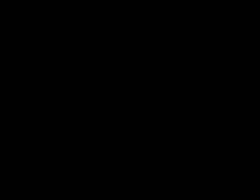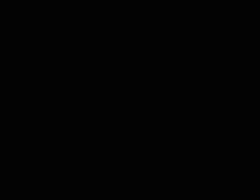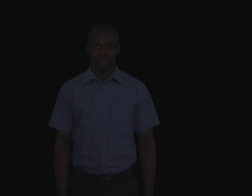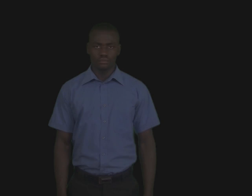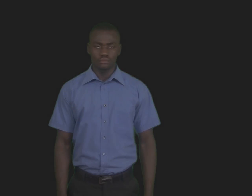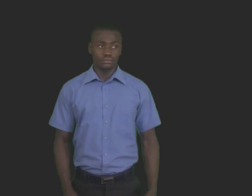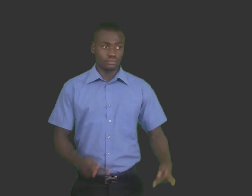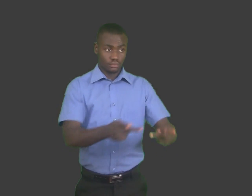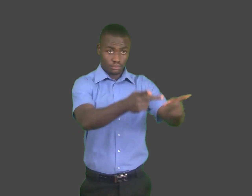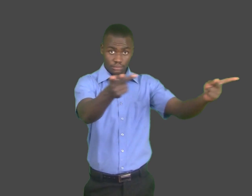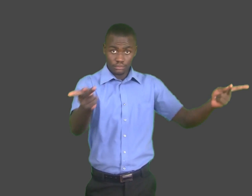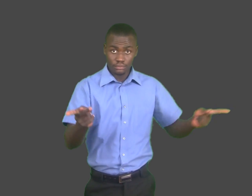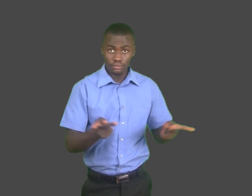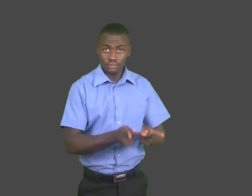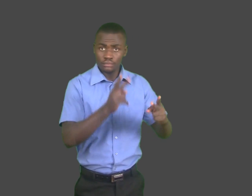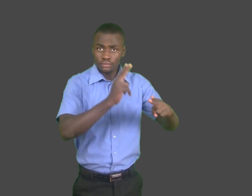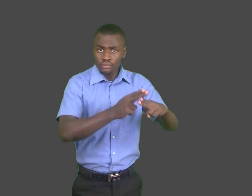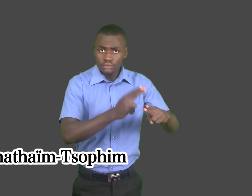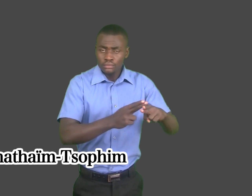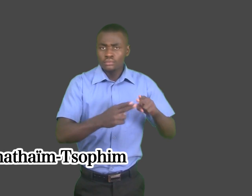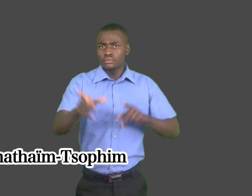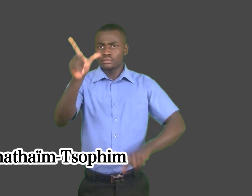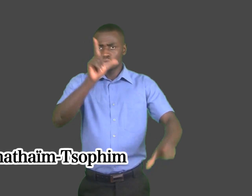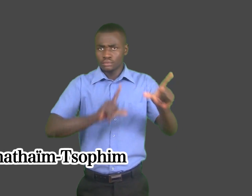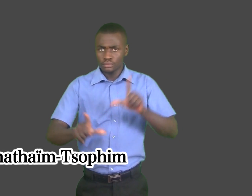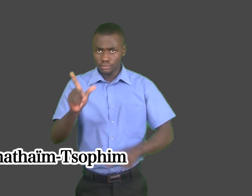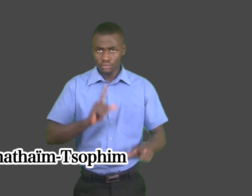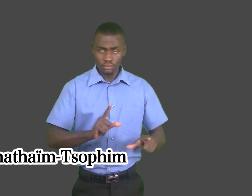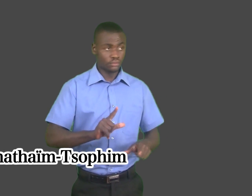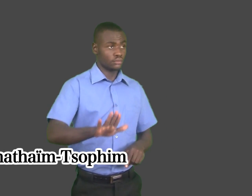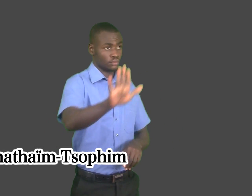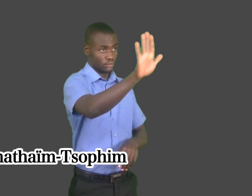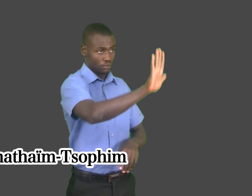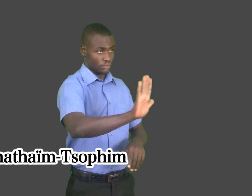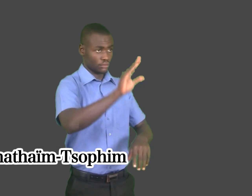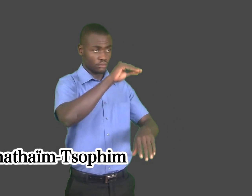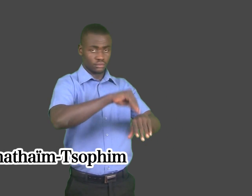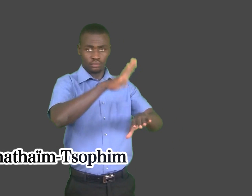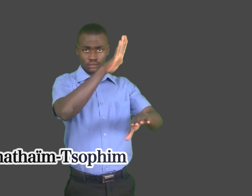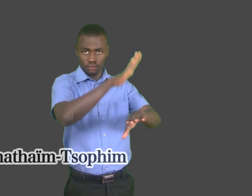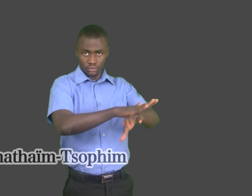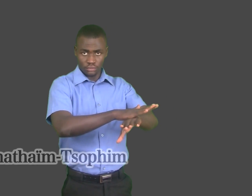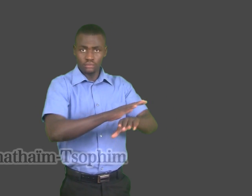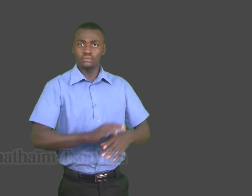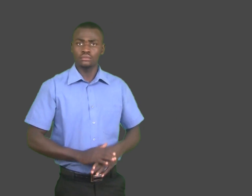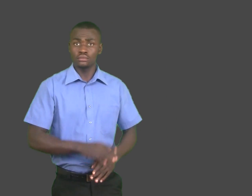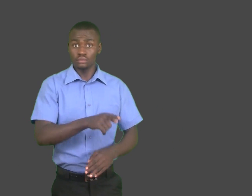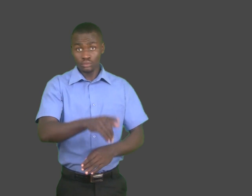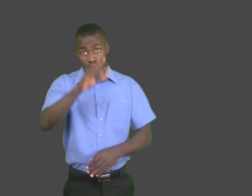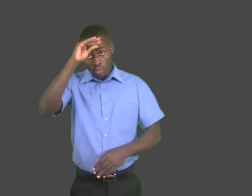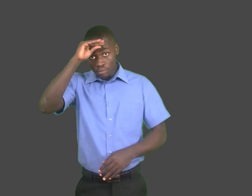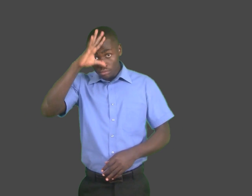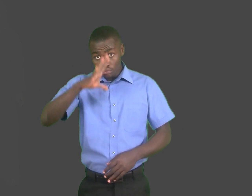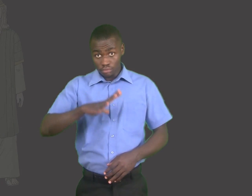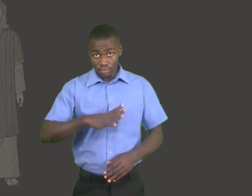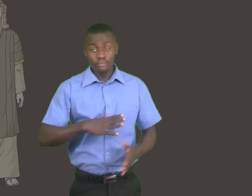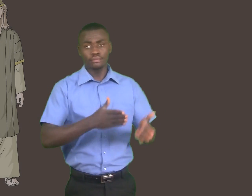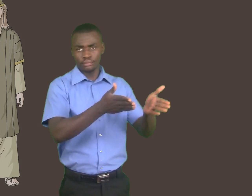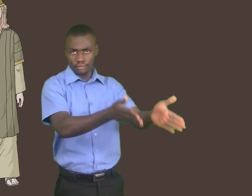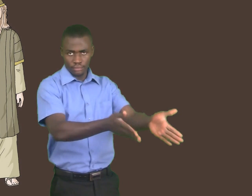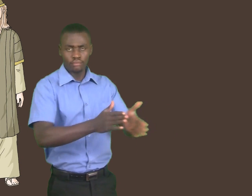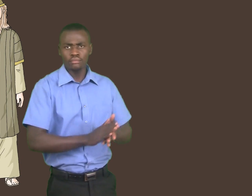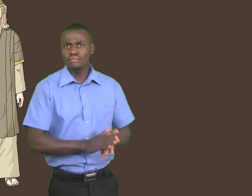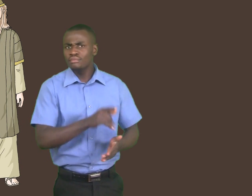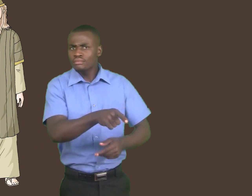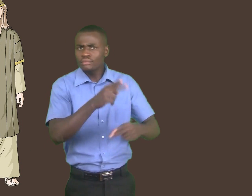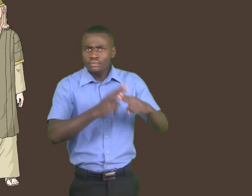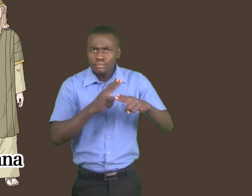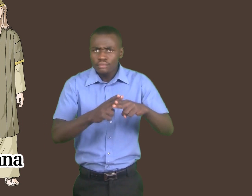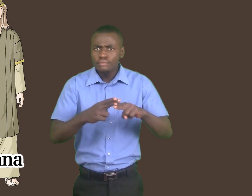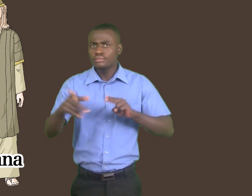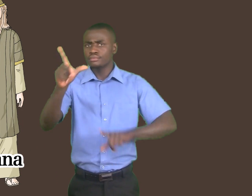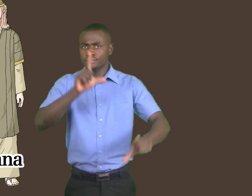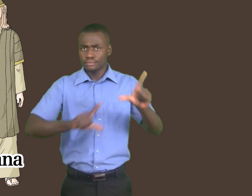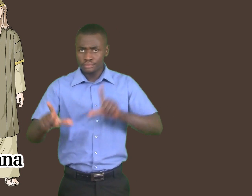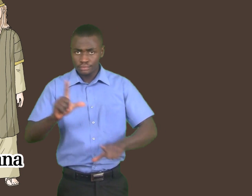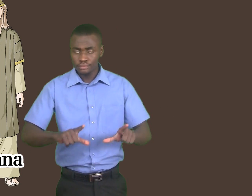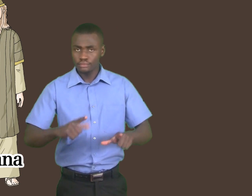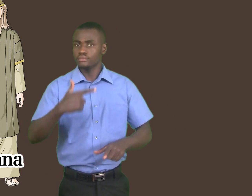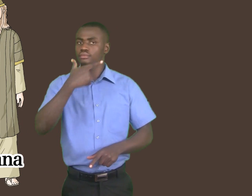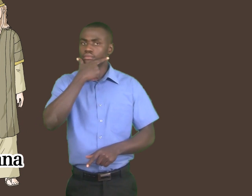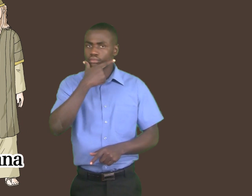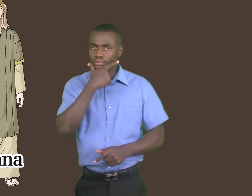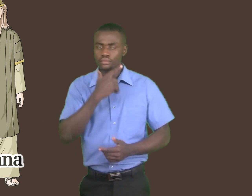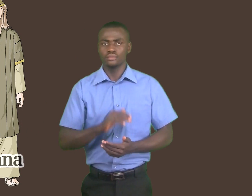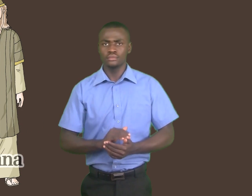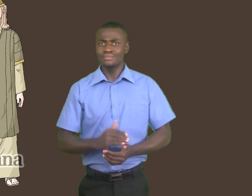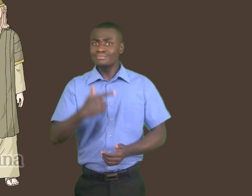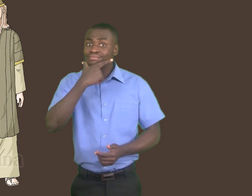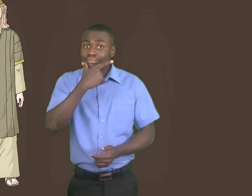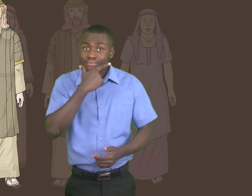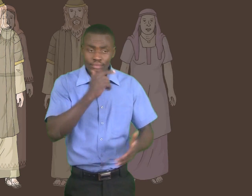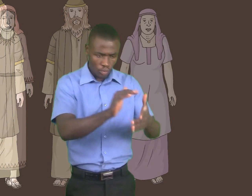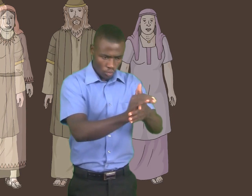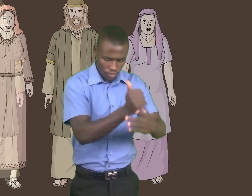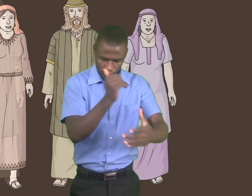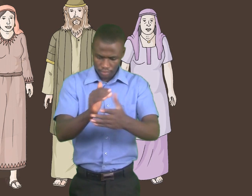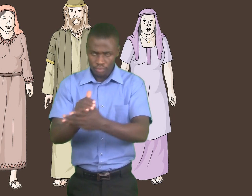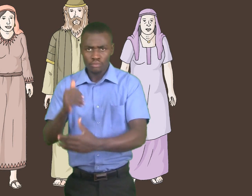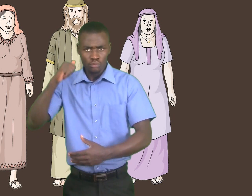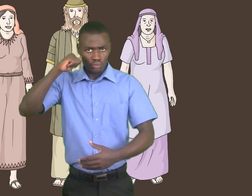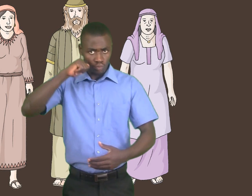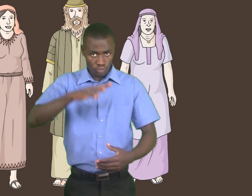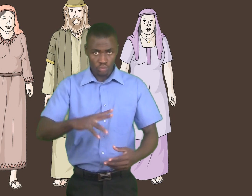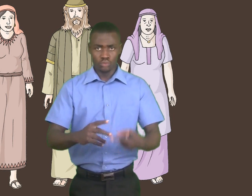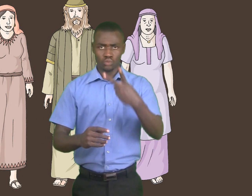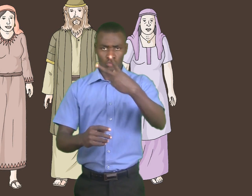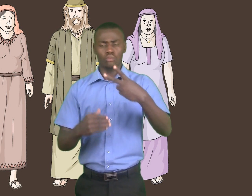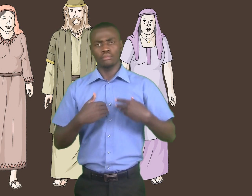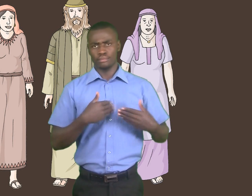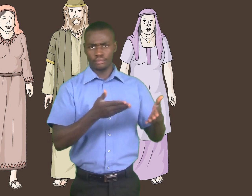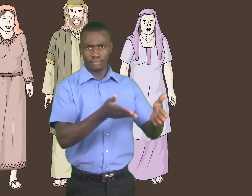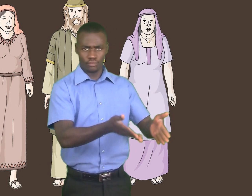Now there was a man named Elkanah who was from Ramathaim-zophim in the hill country of Ephraim. He was the son of Jeroham, the son of Elihu, the son of Tohu, the son of Zuph, an Ephraimite.